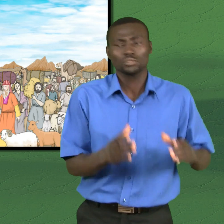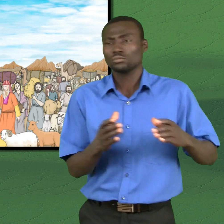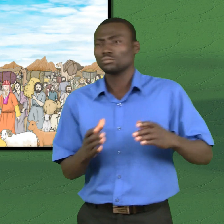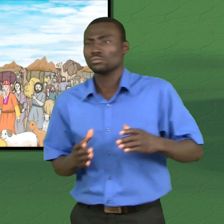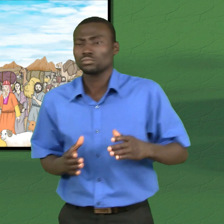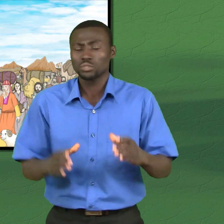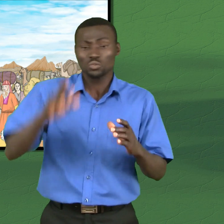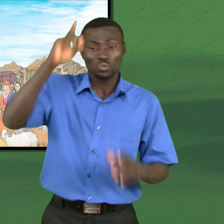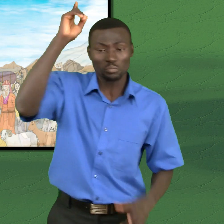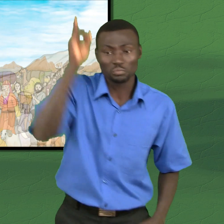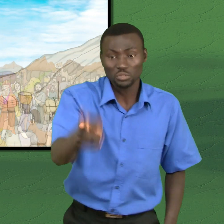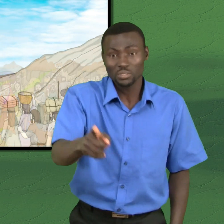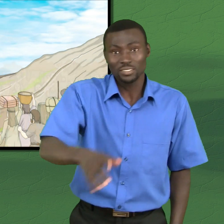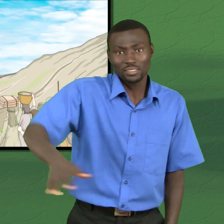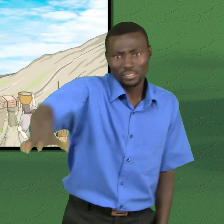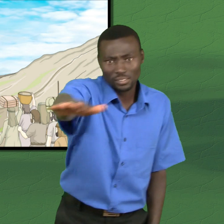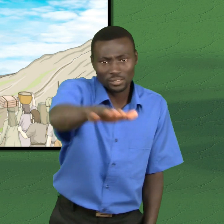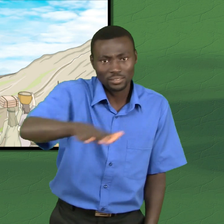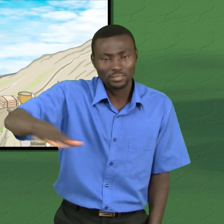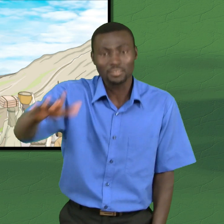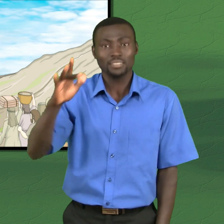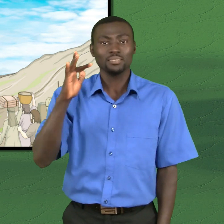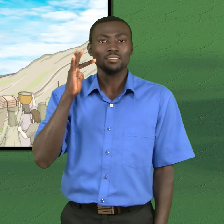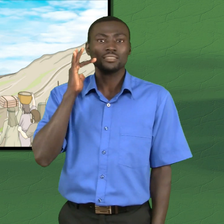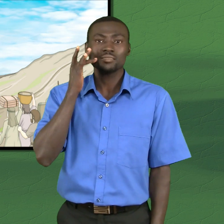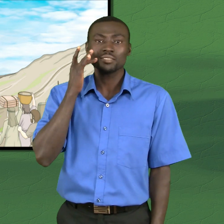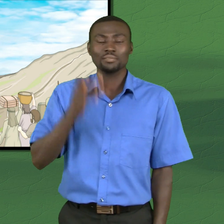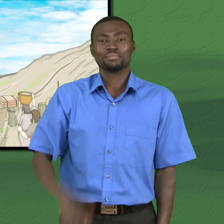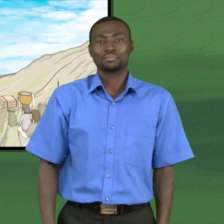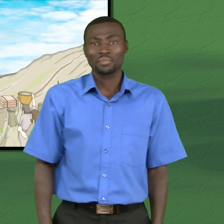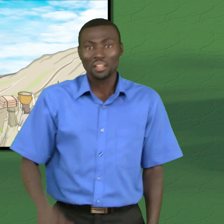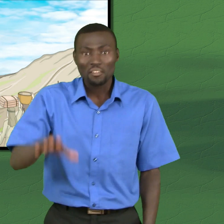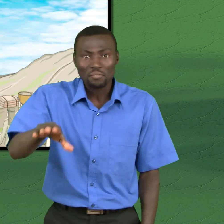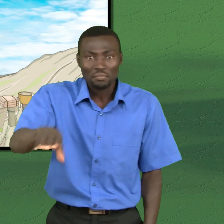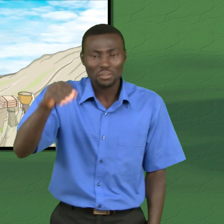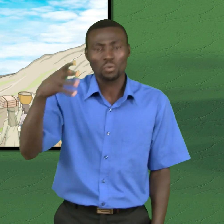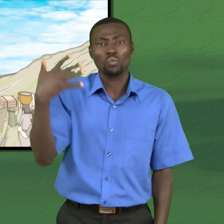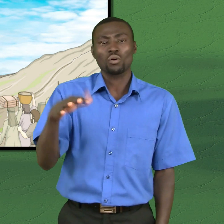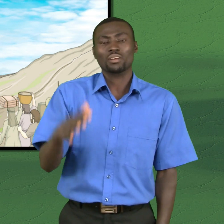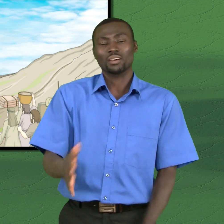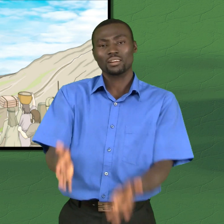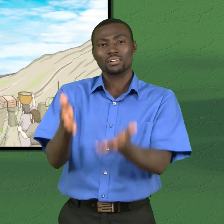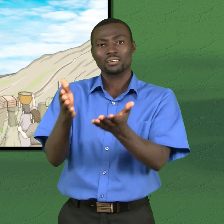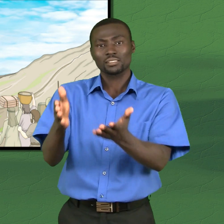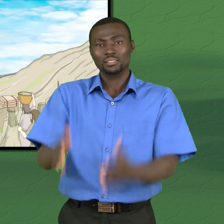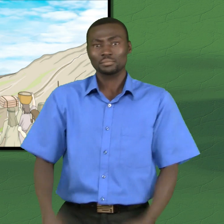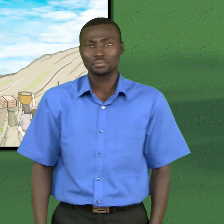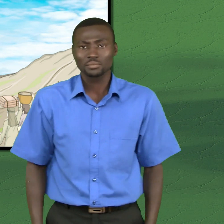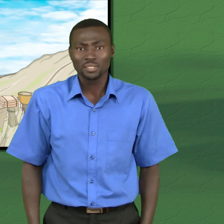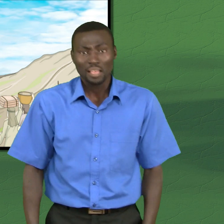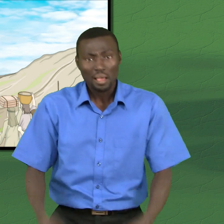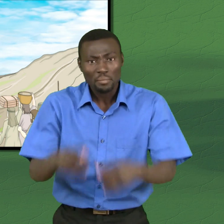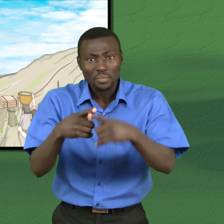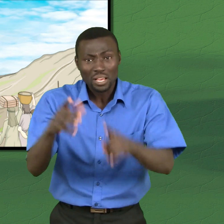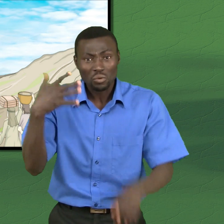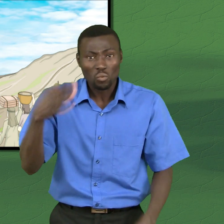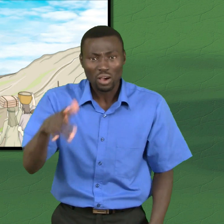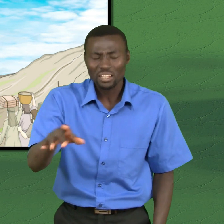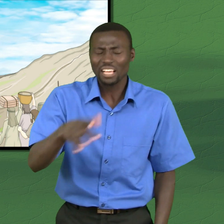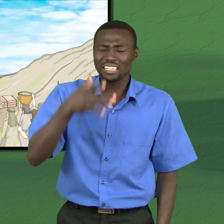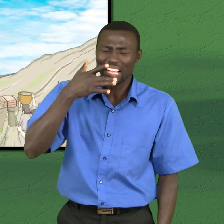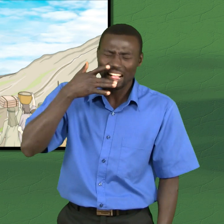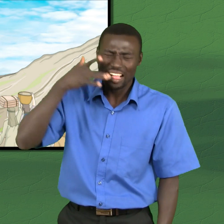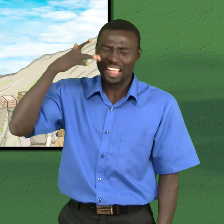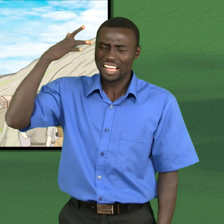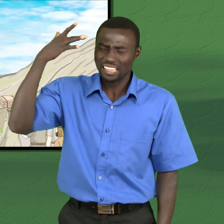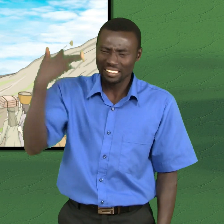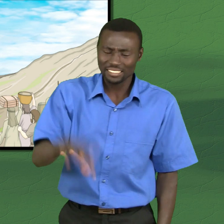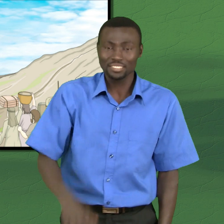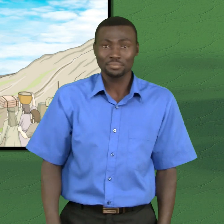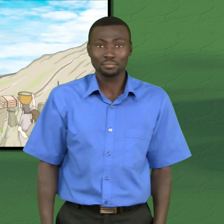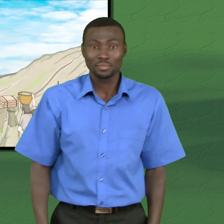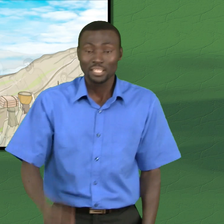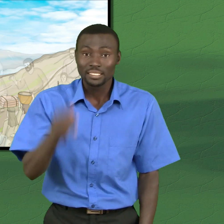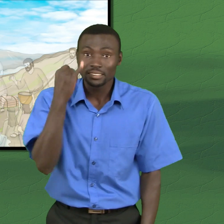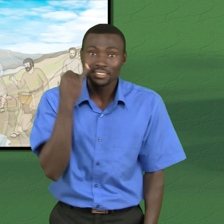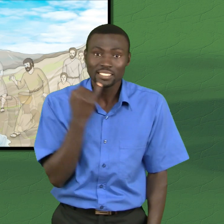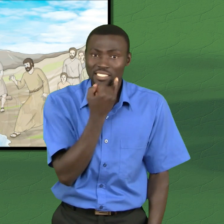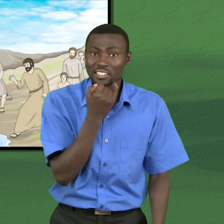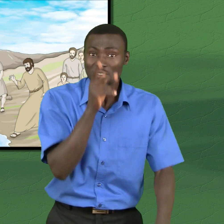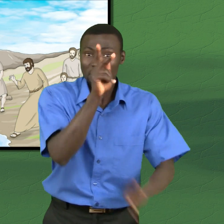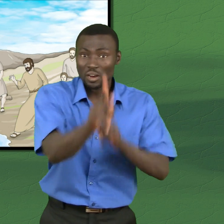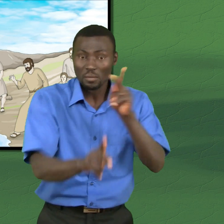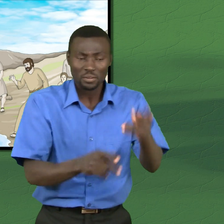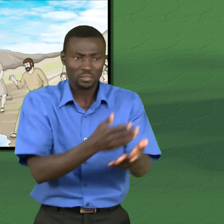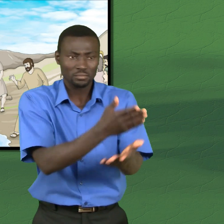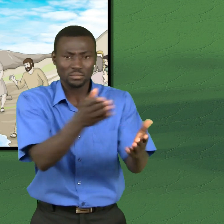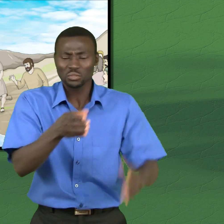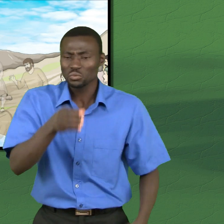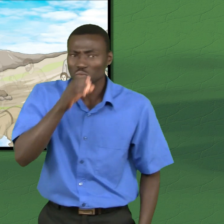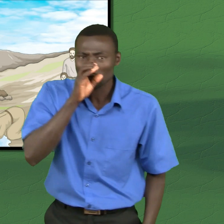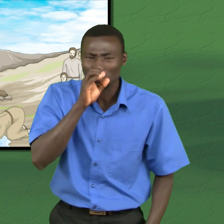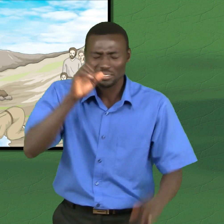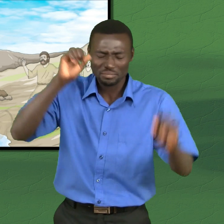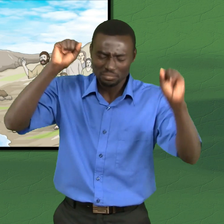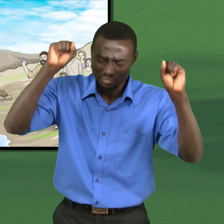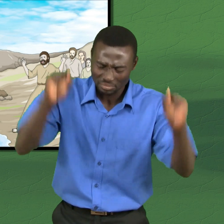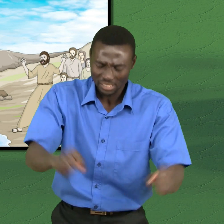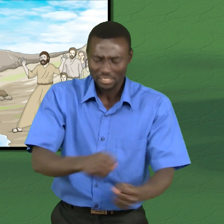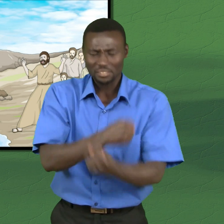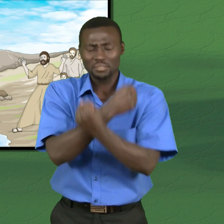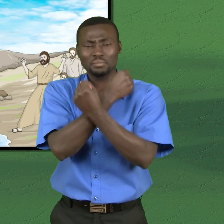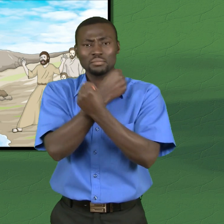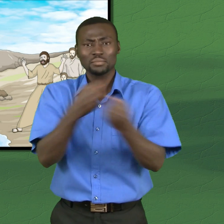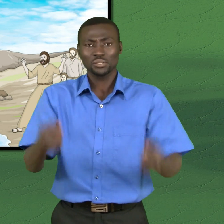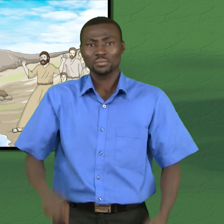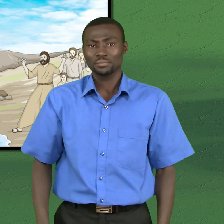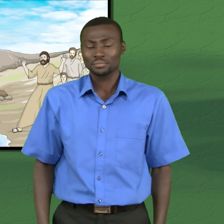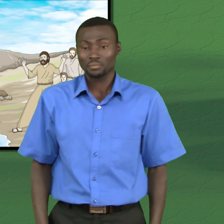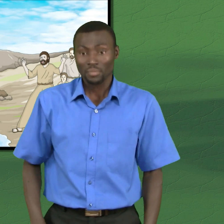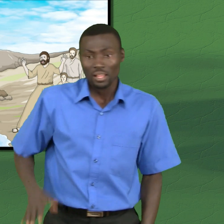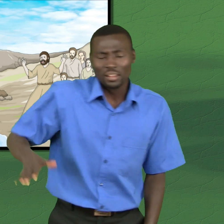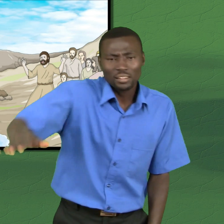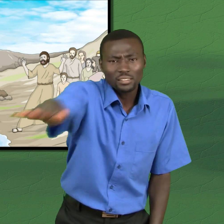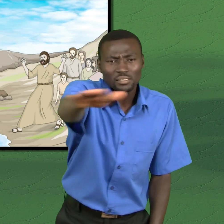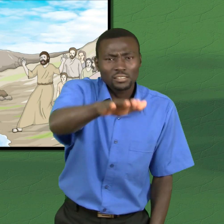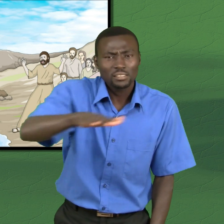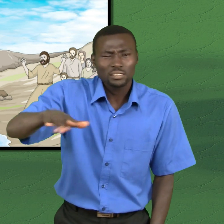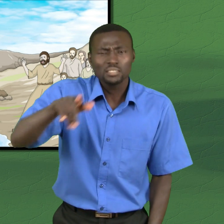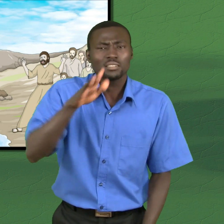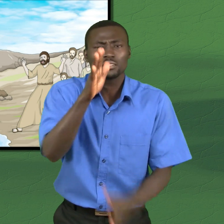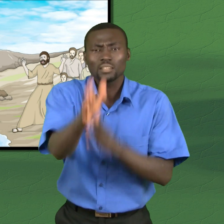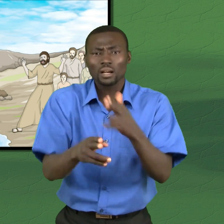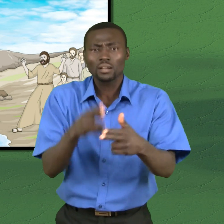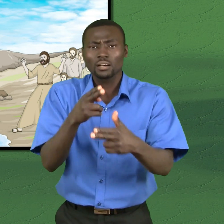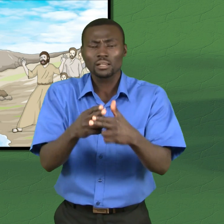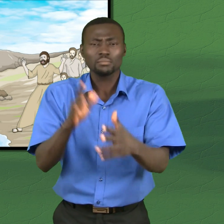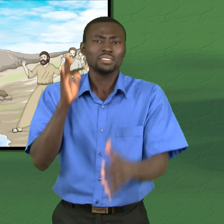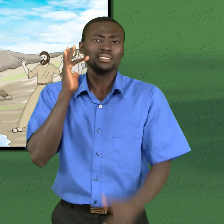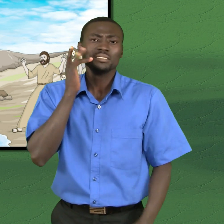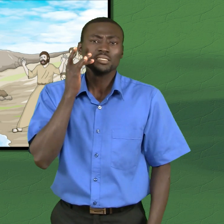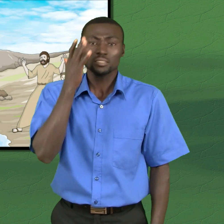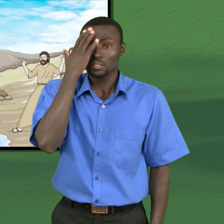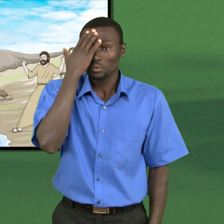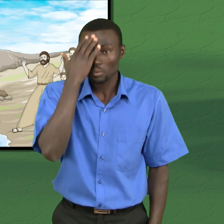And when they came to Marah, they could not drink the water there because it was bitter.